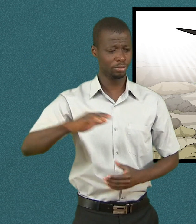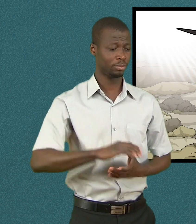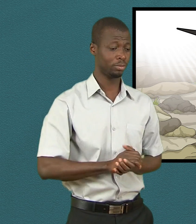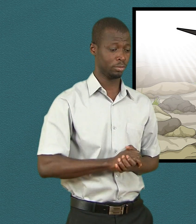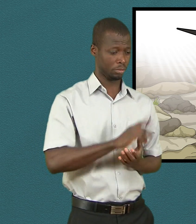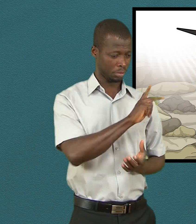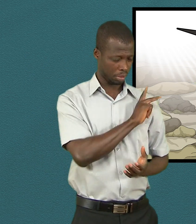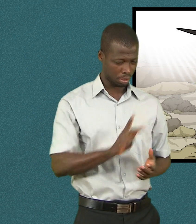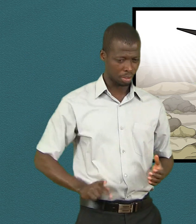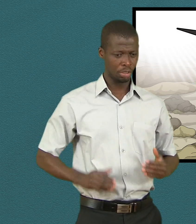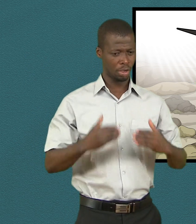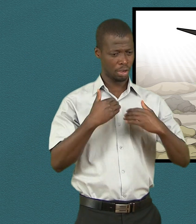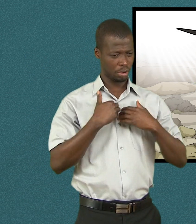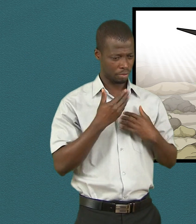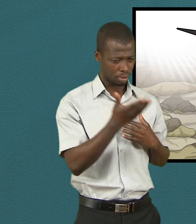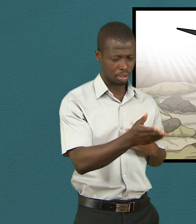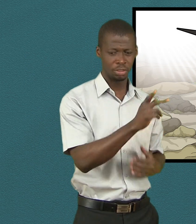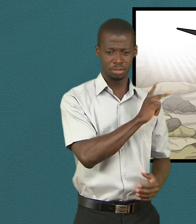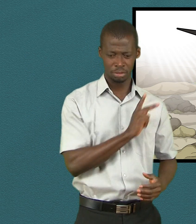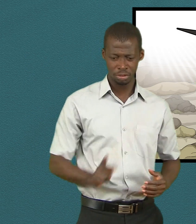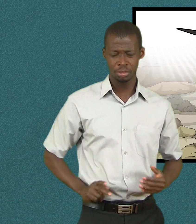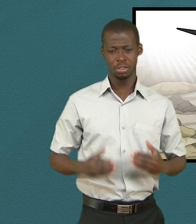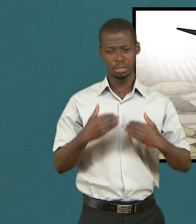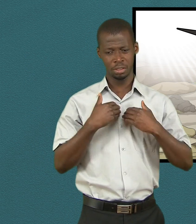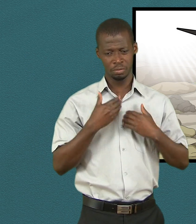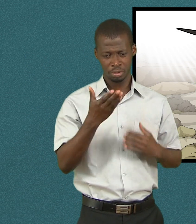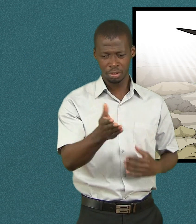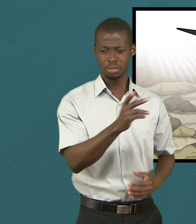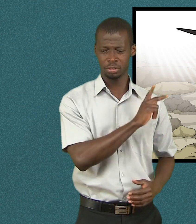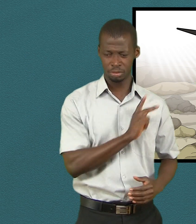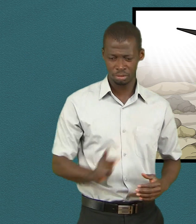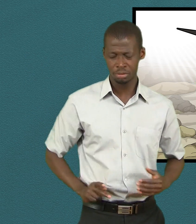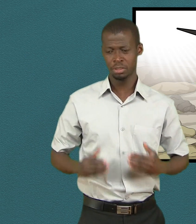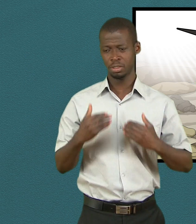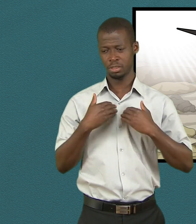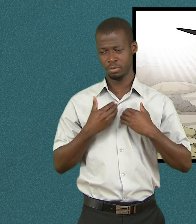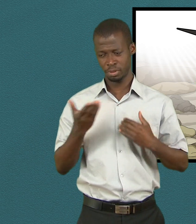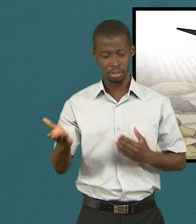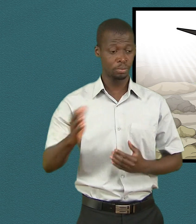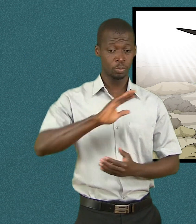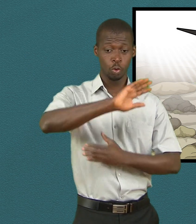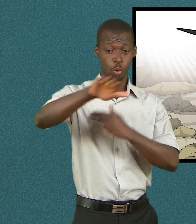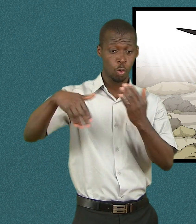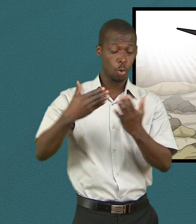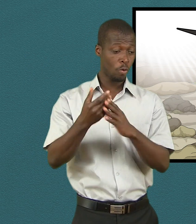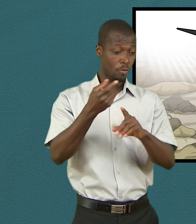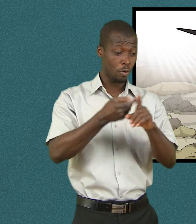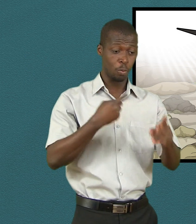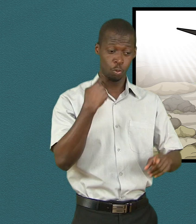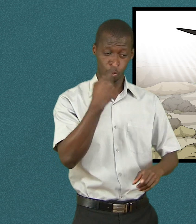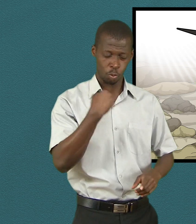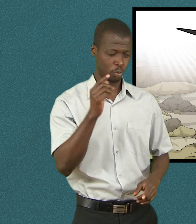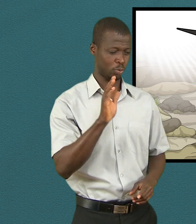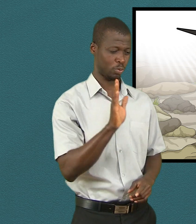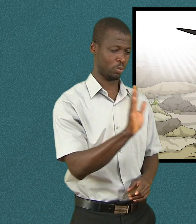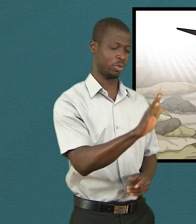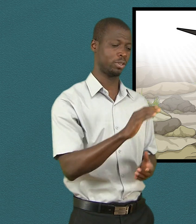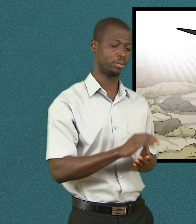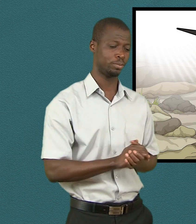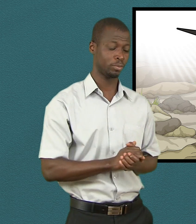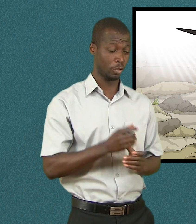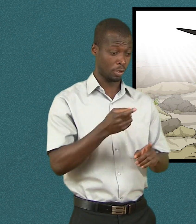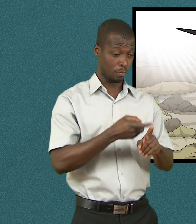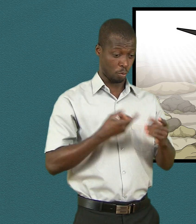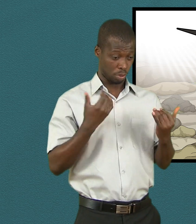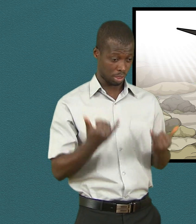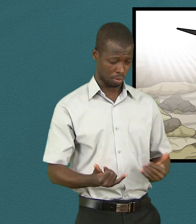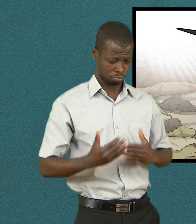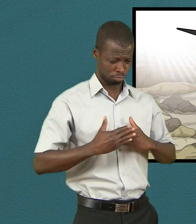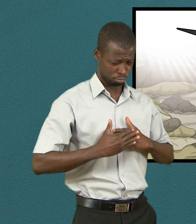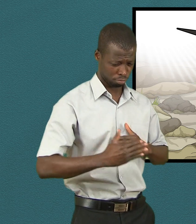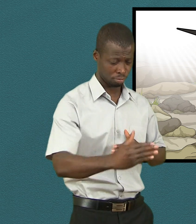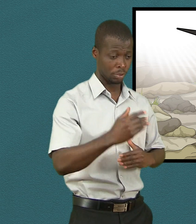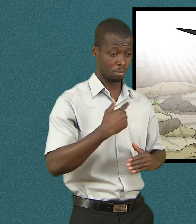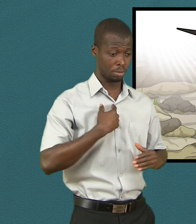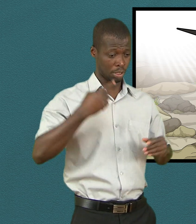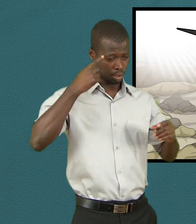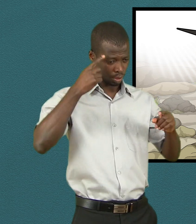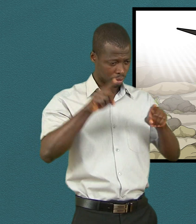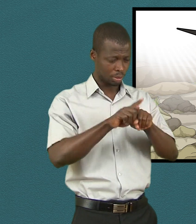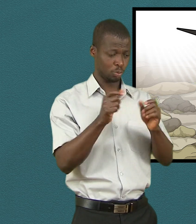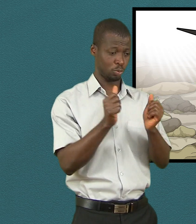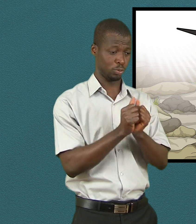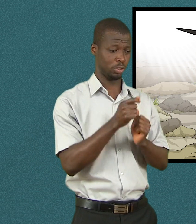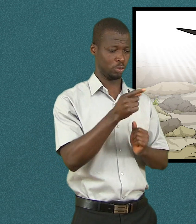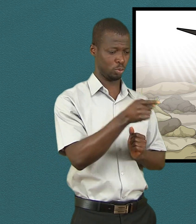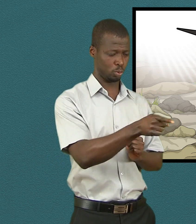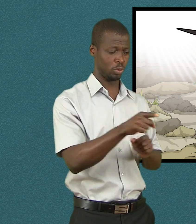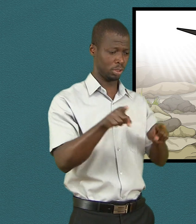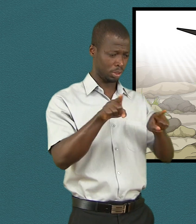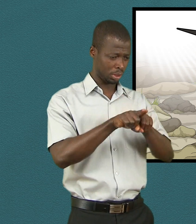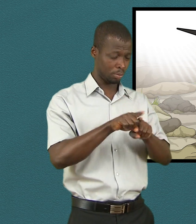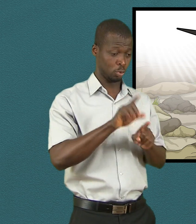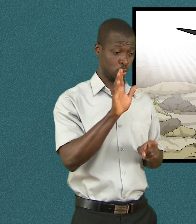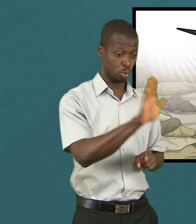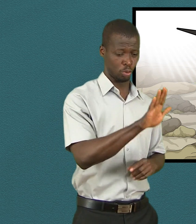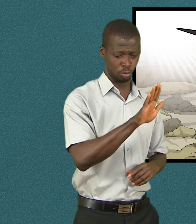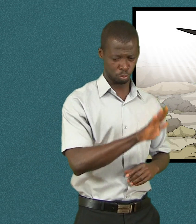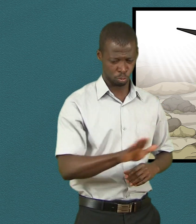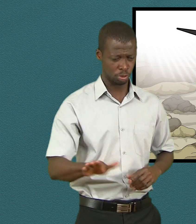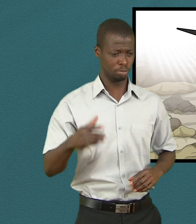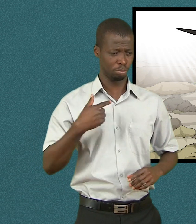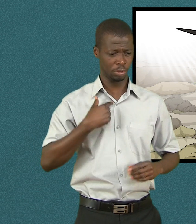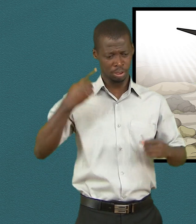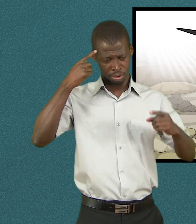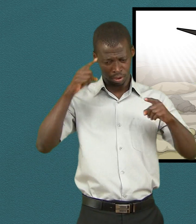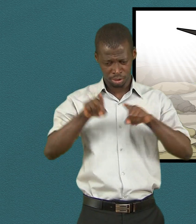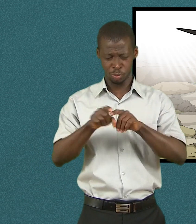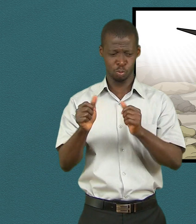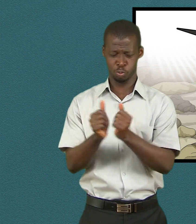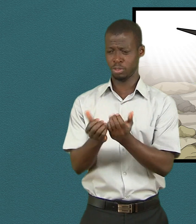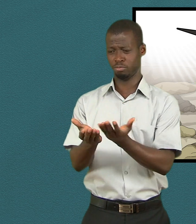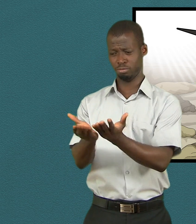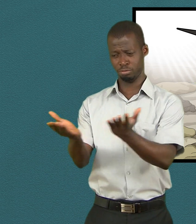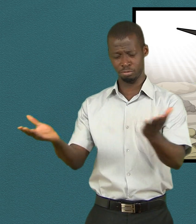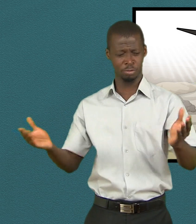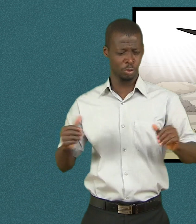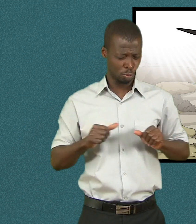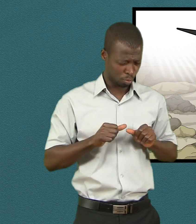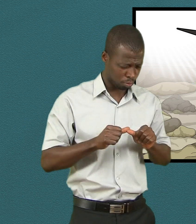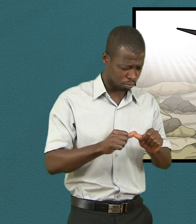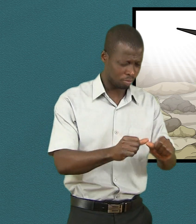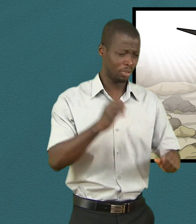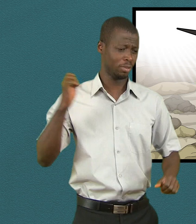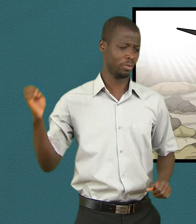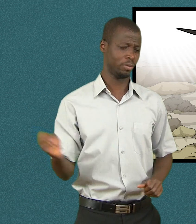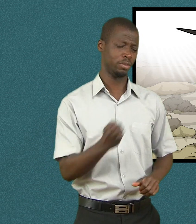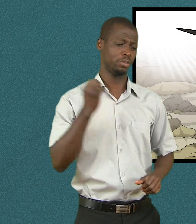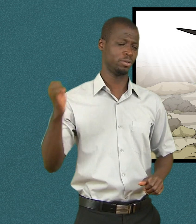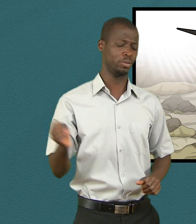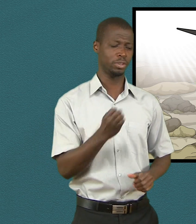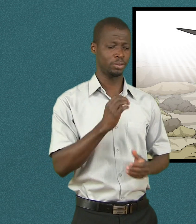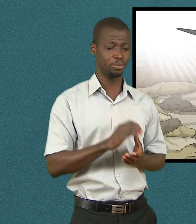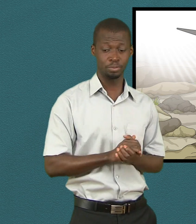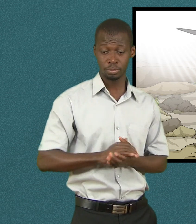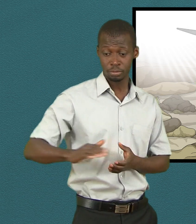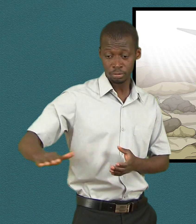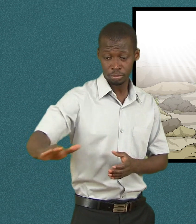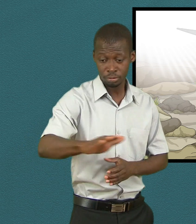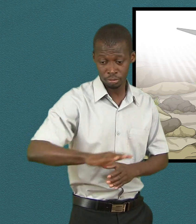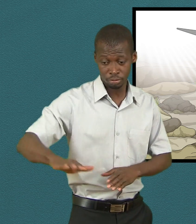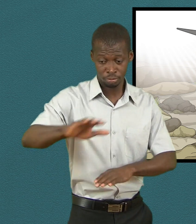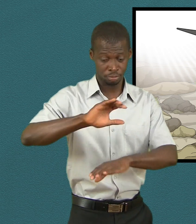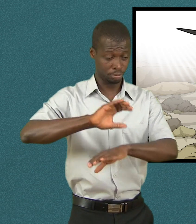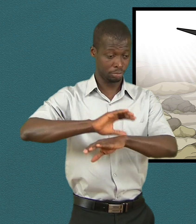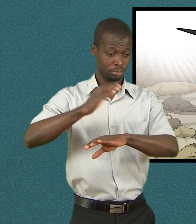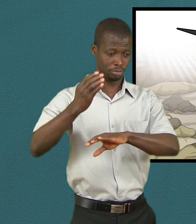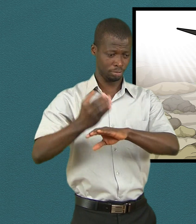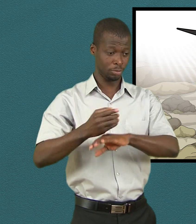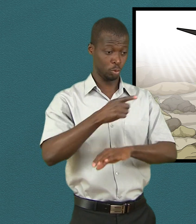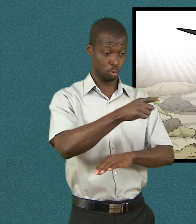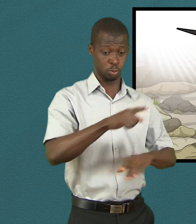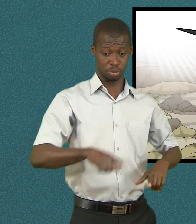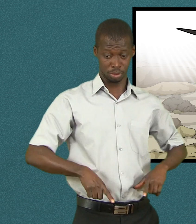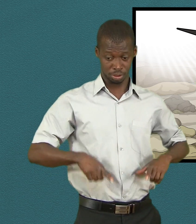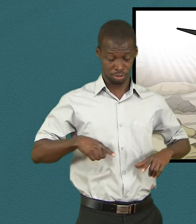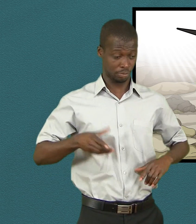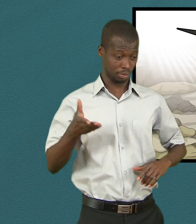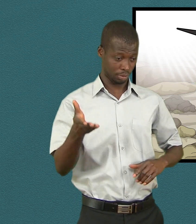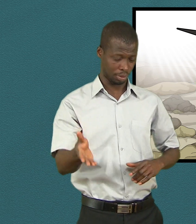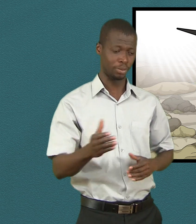I will establish My covenant as an everlasting covenant between Me and you and your descendants after you, to be your God and the God of your descendants after you.